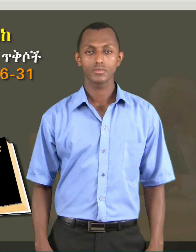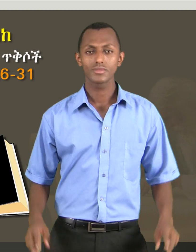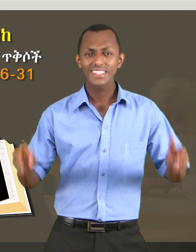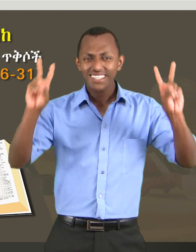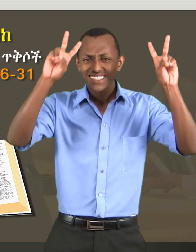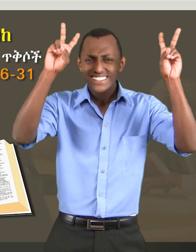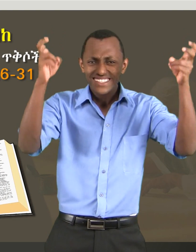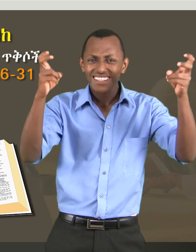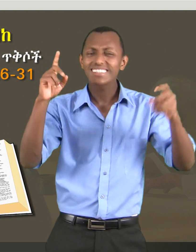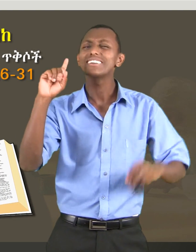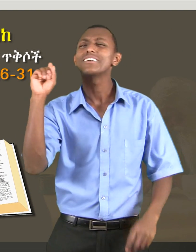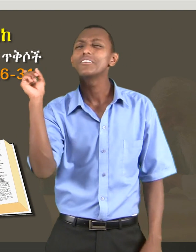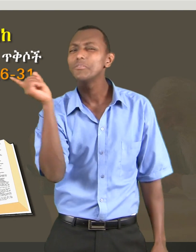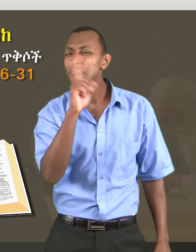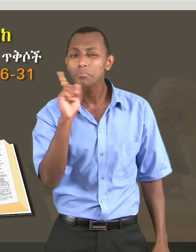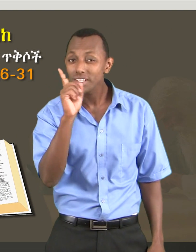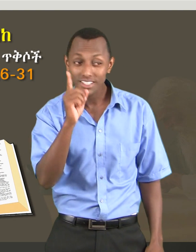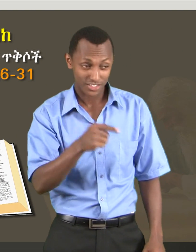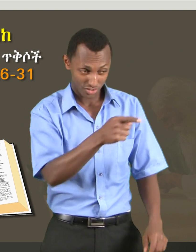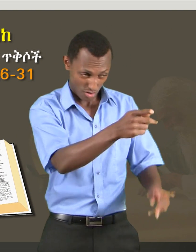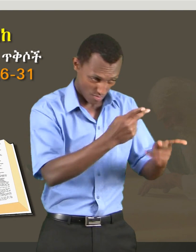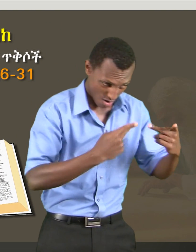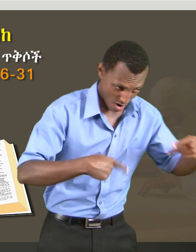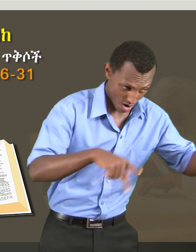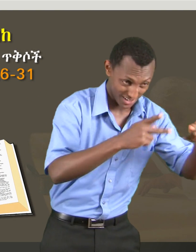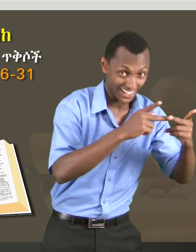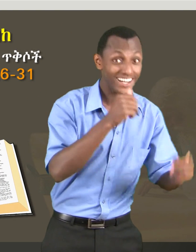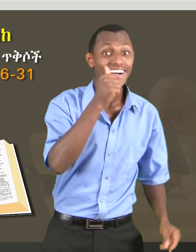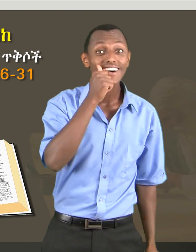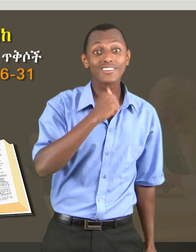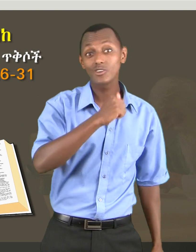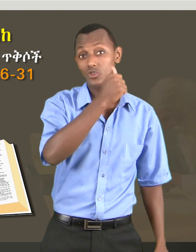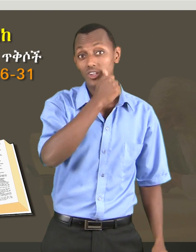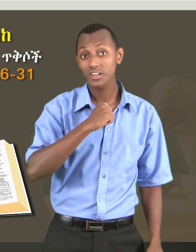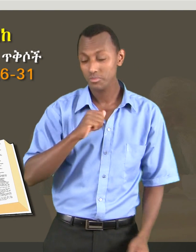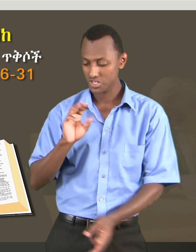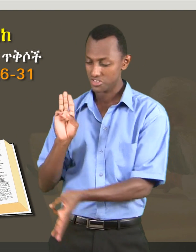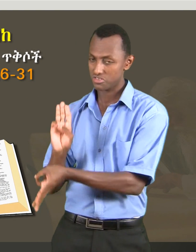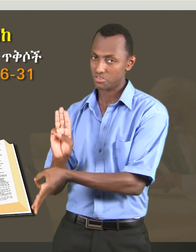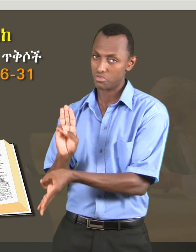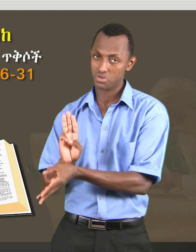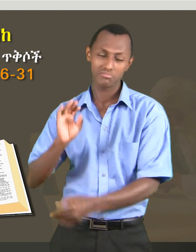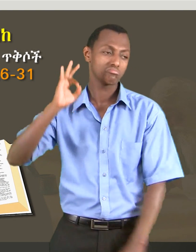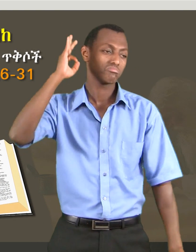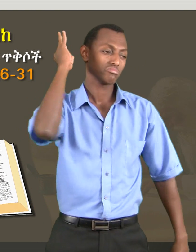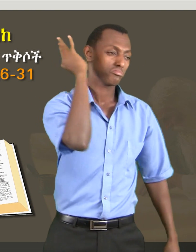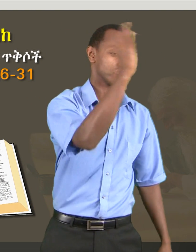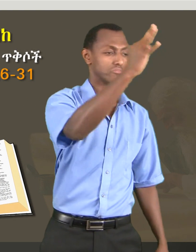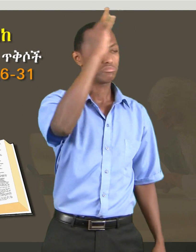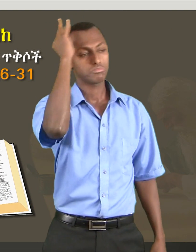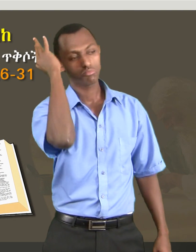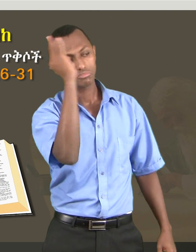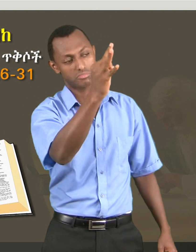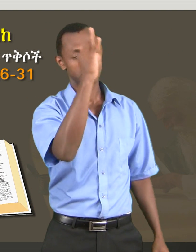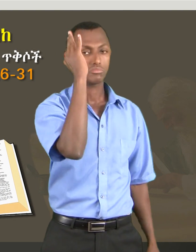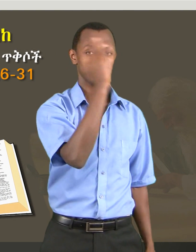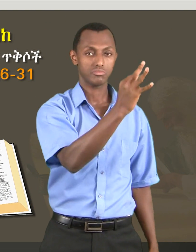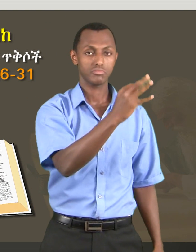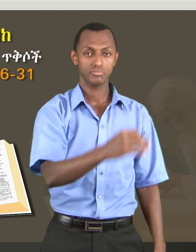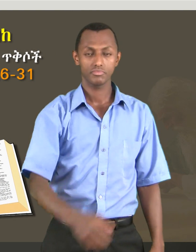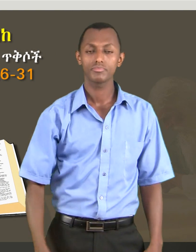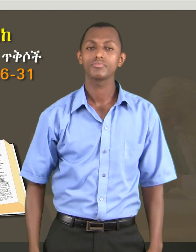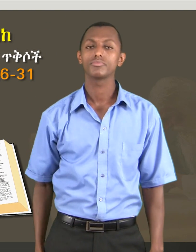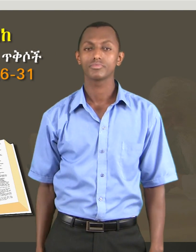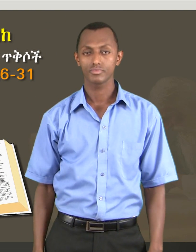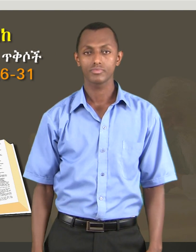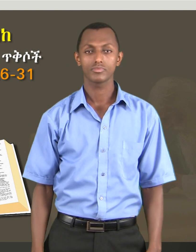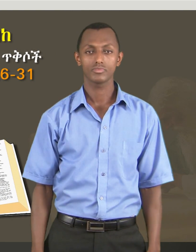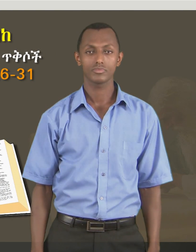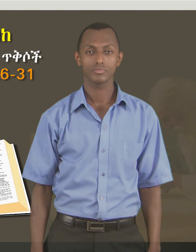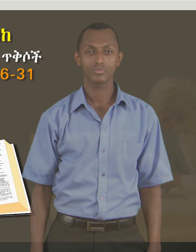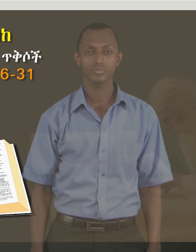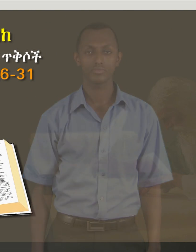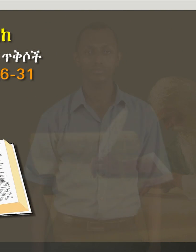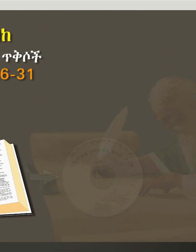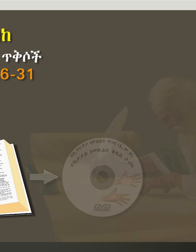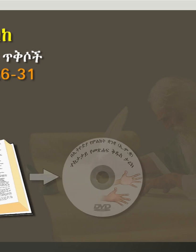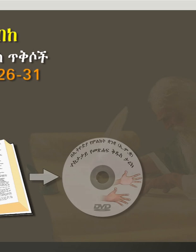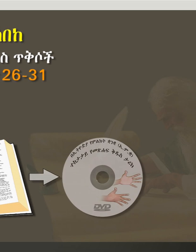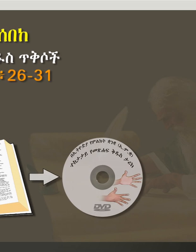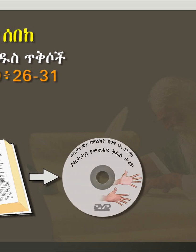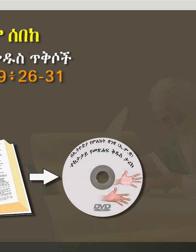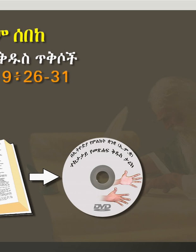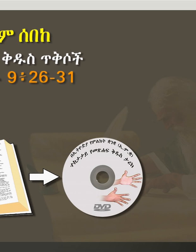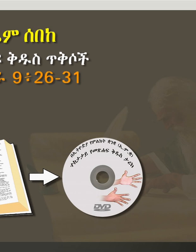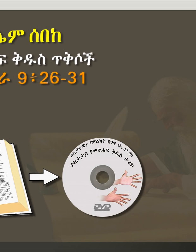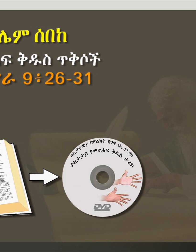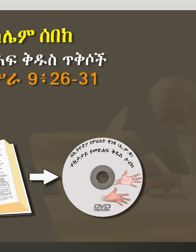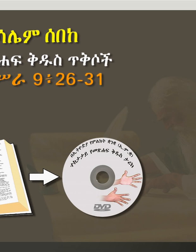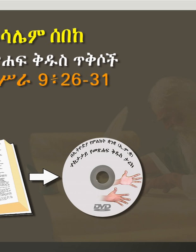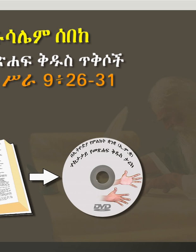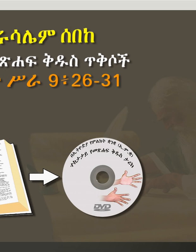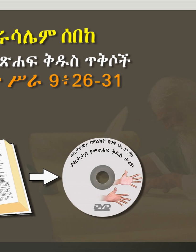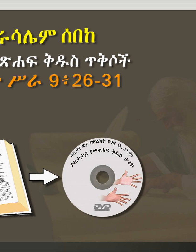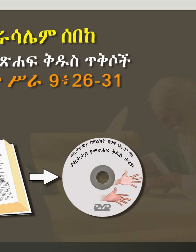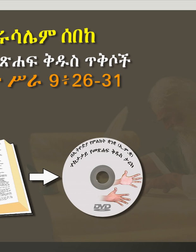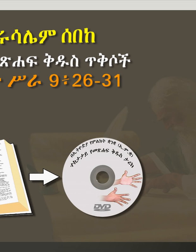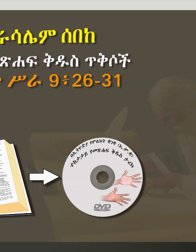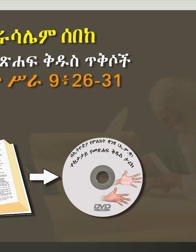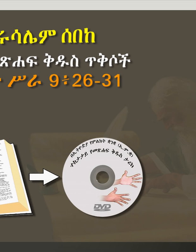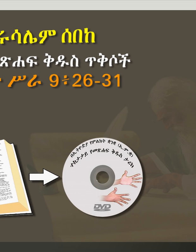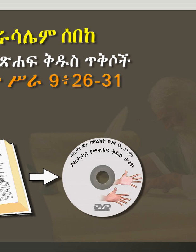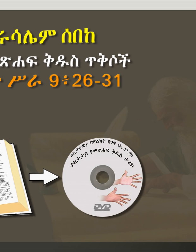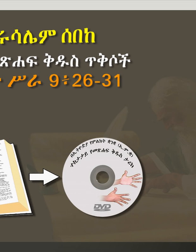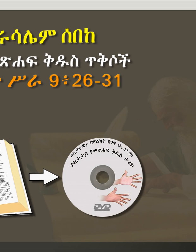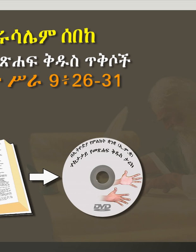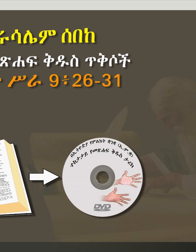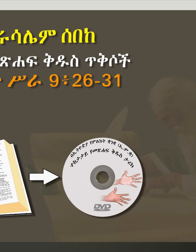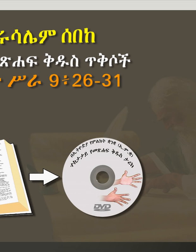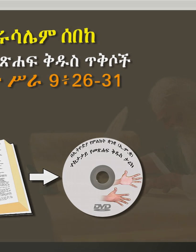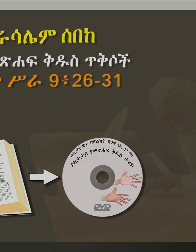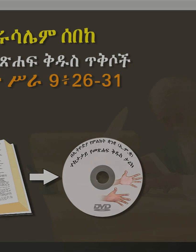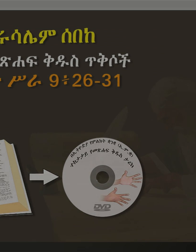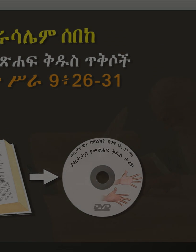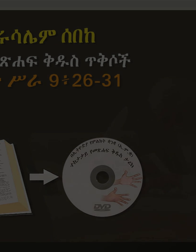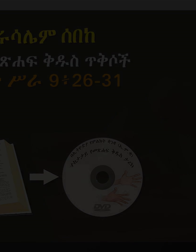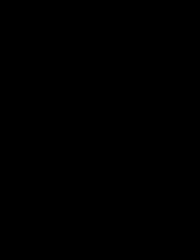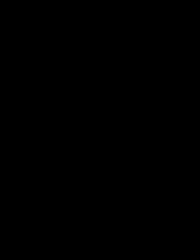Paul preaches in Jerusalem